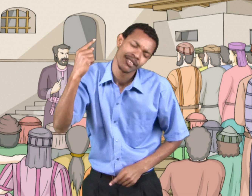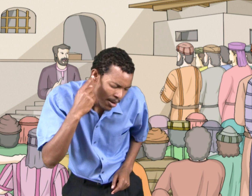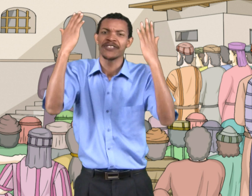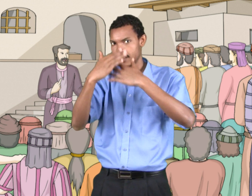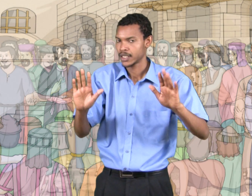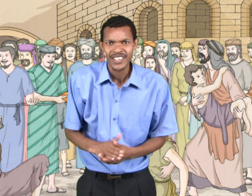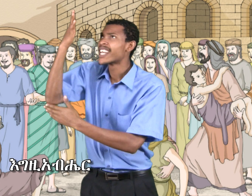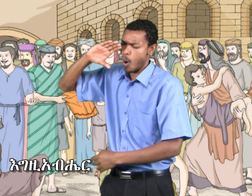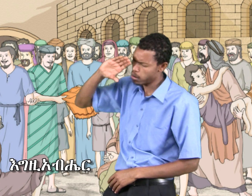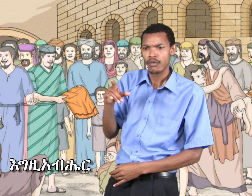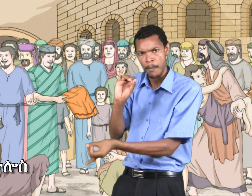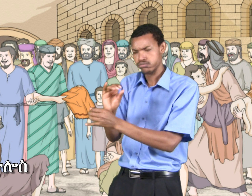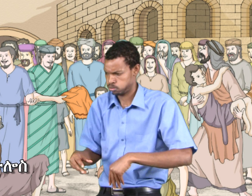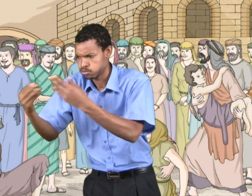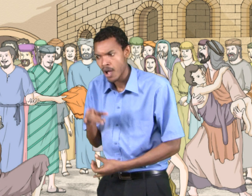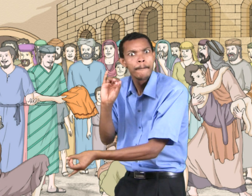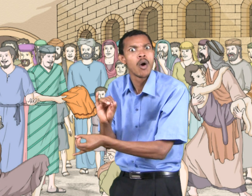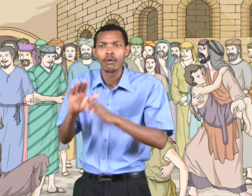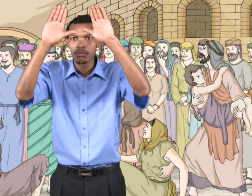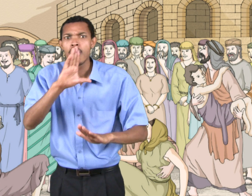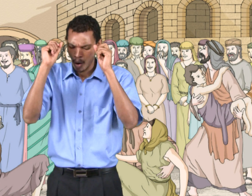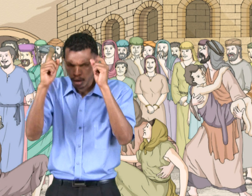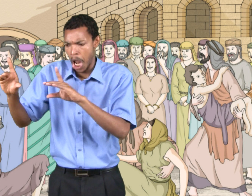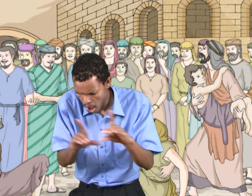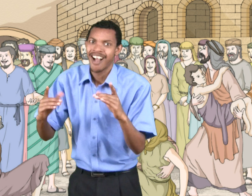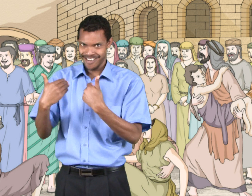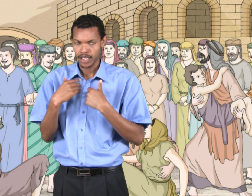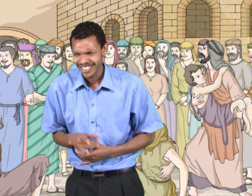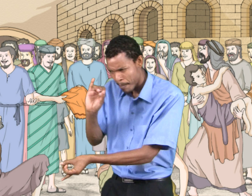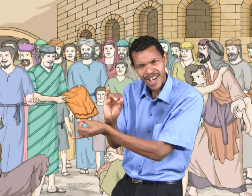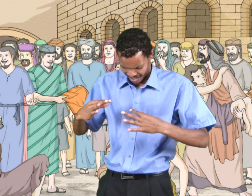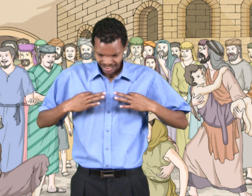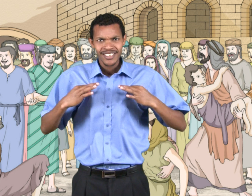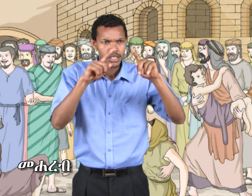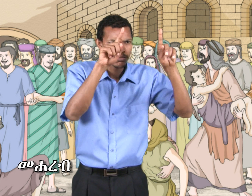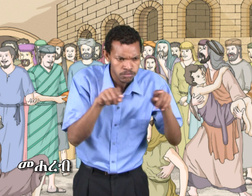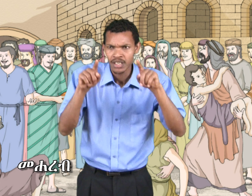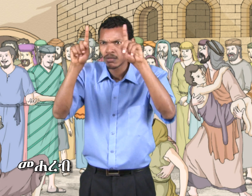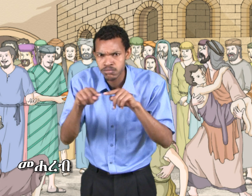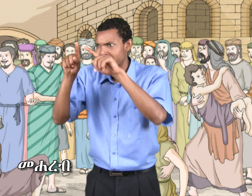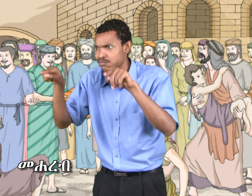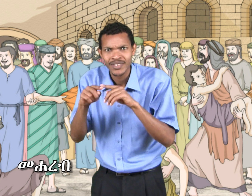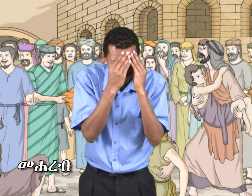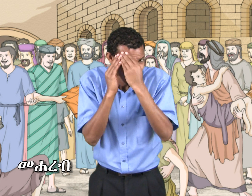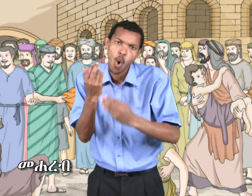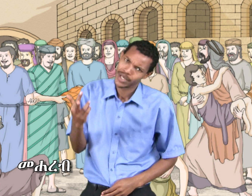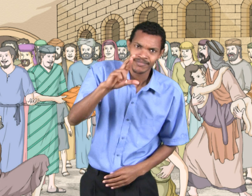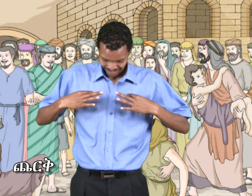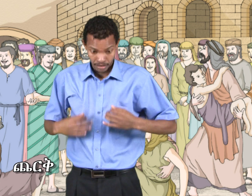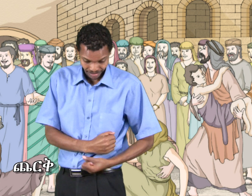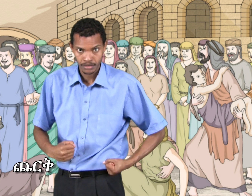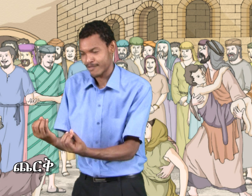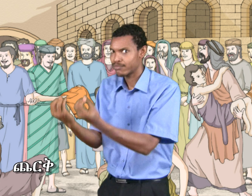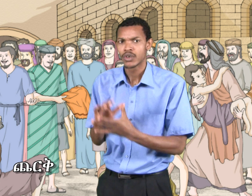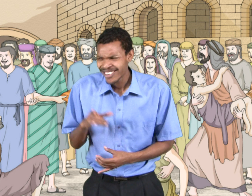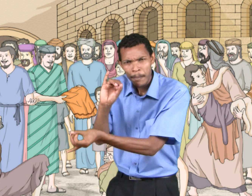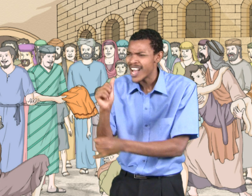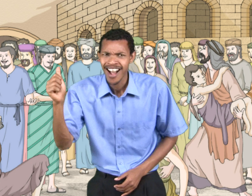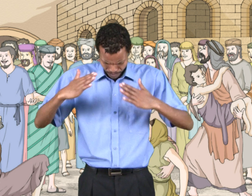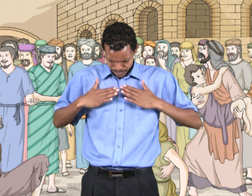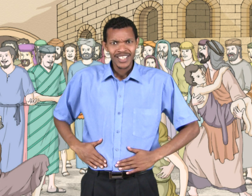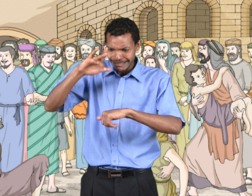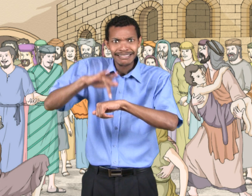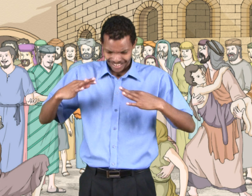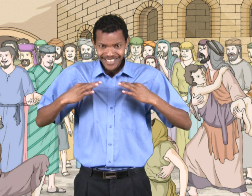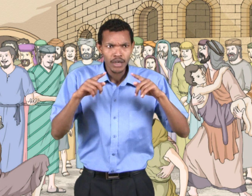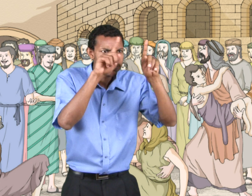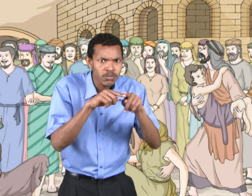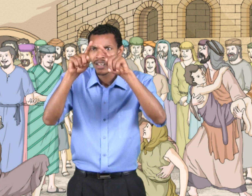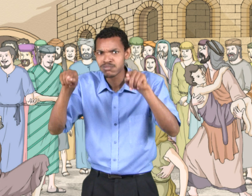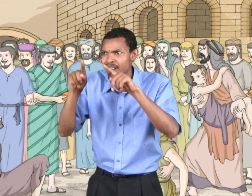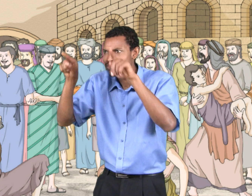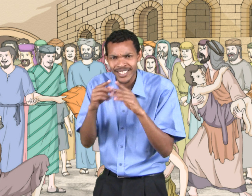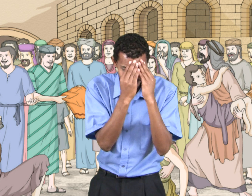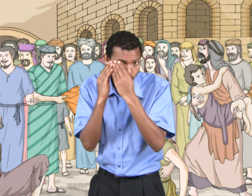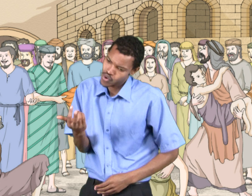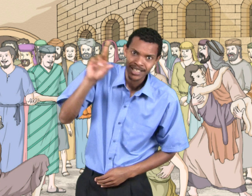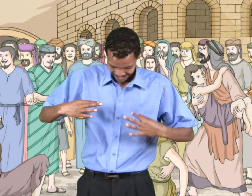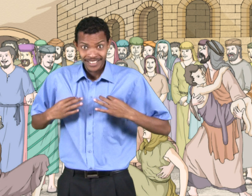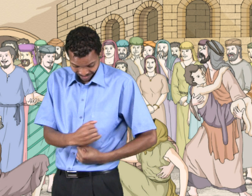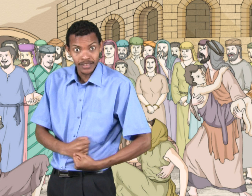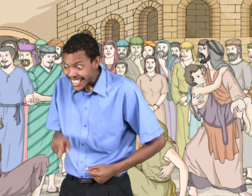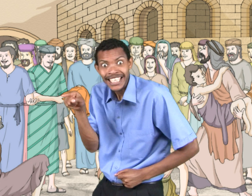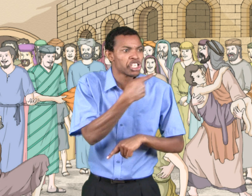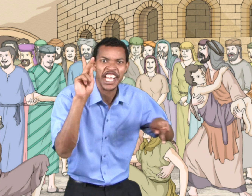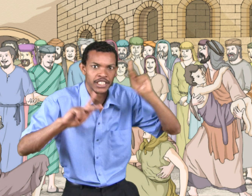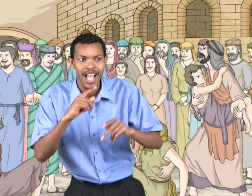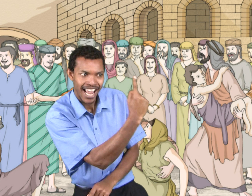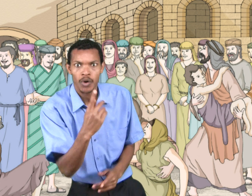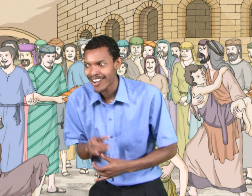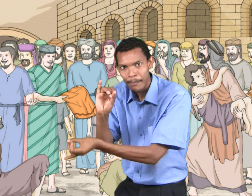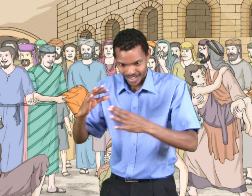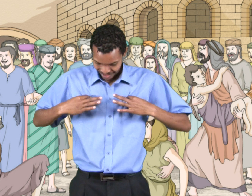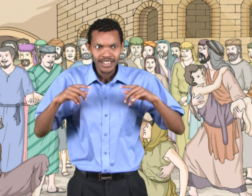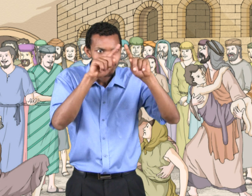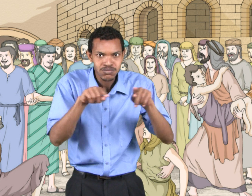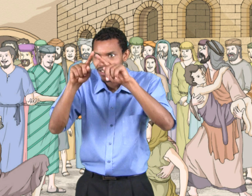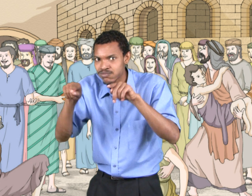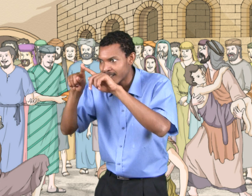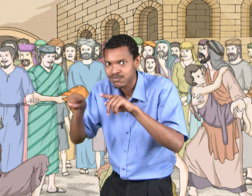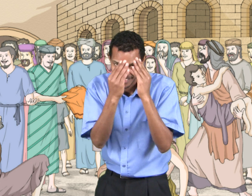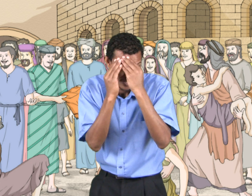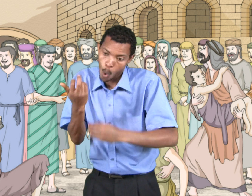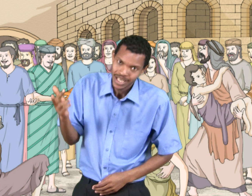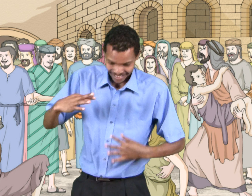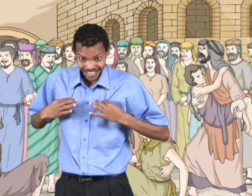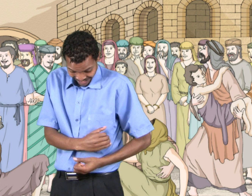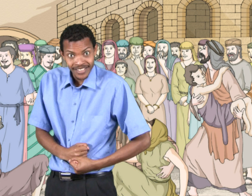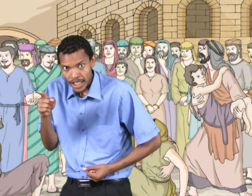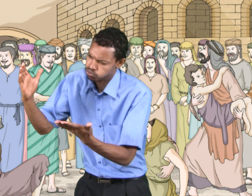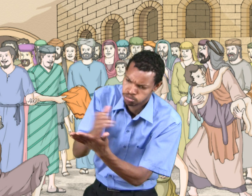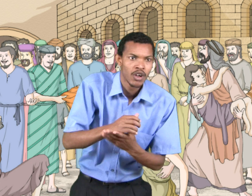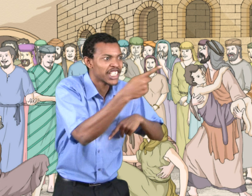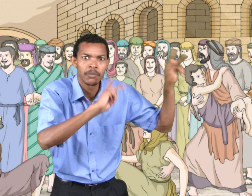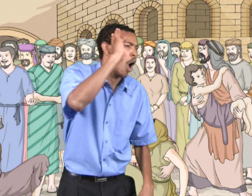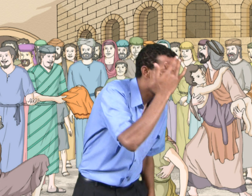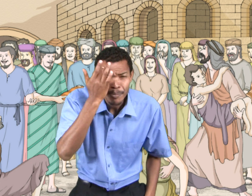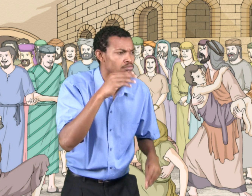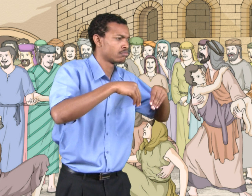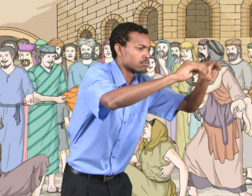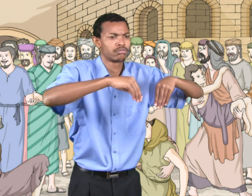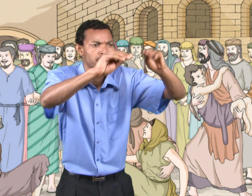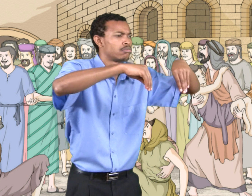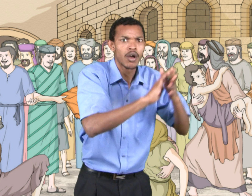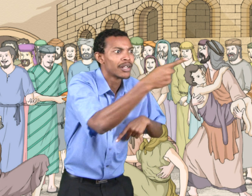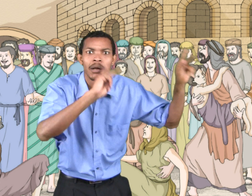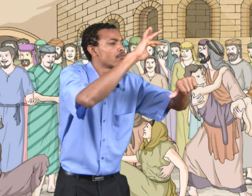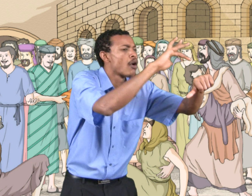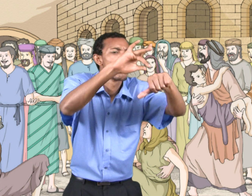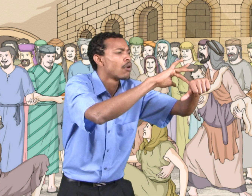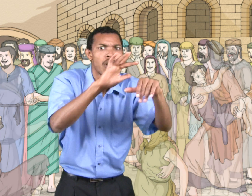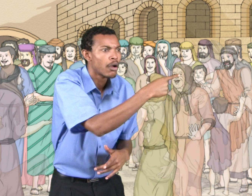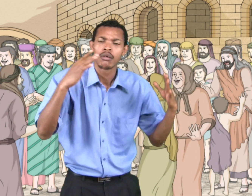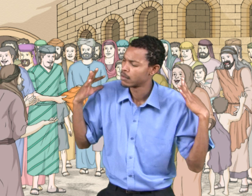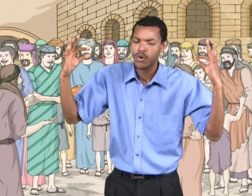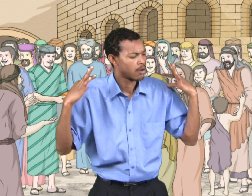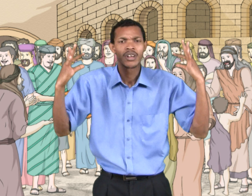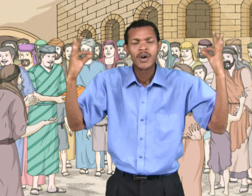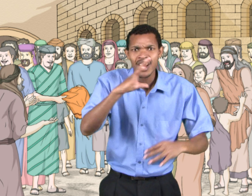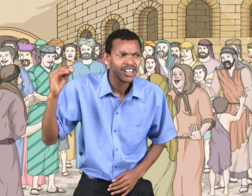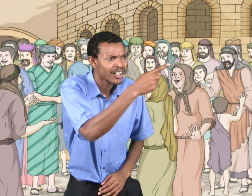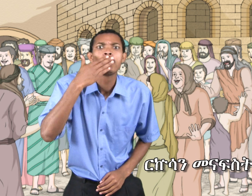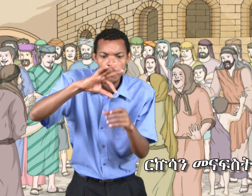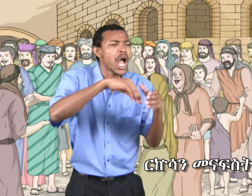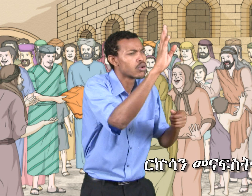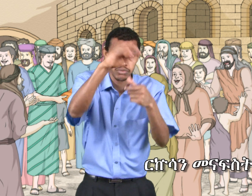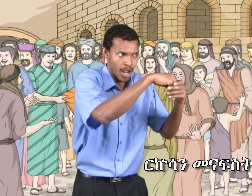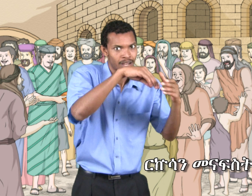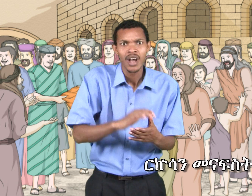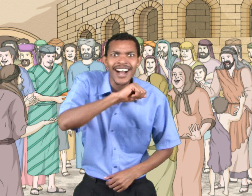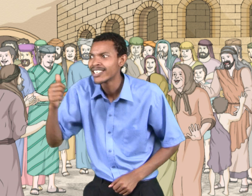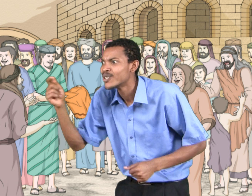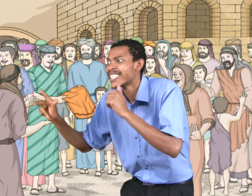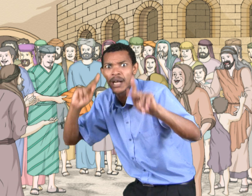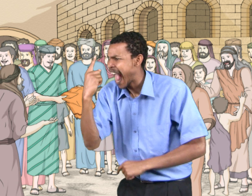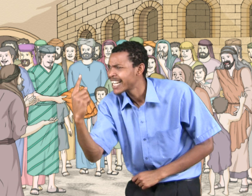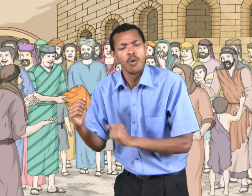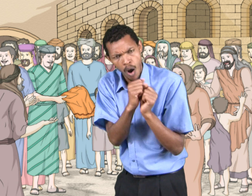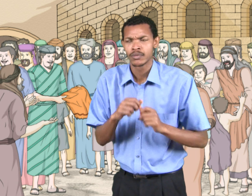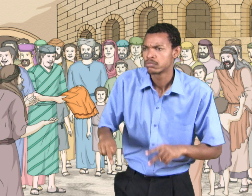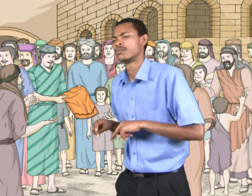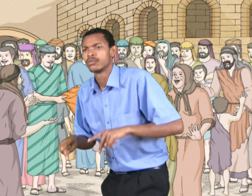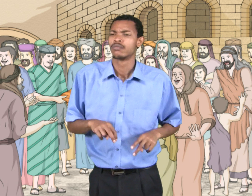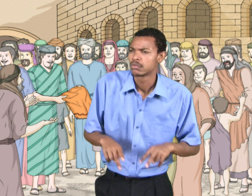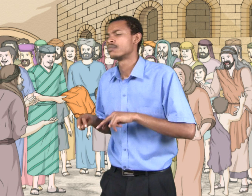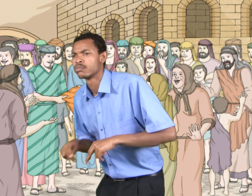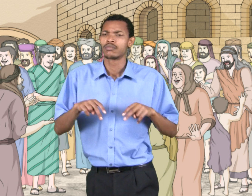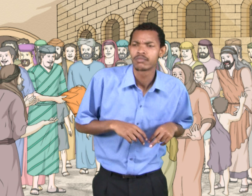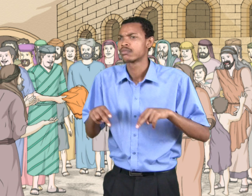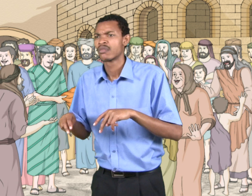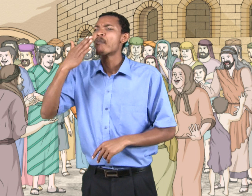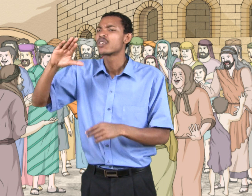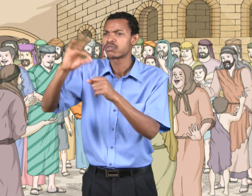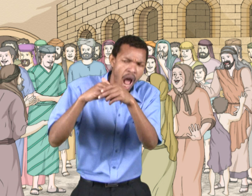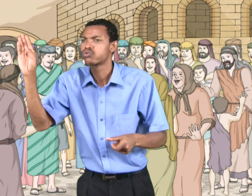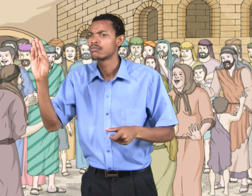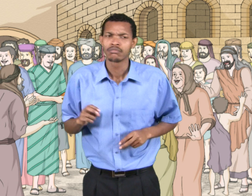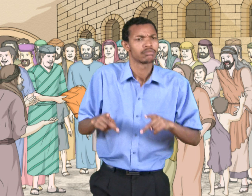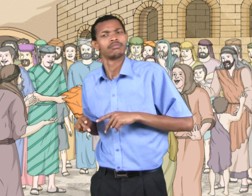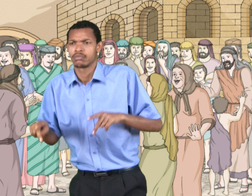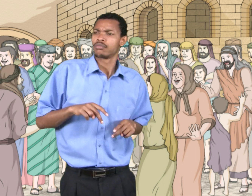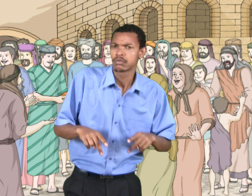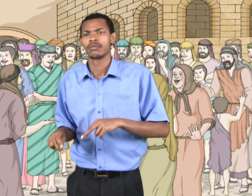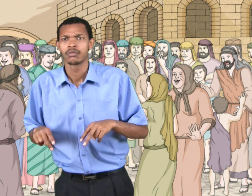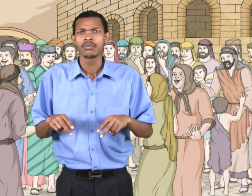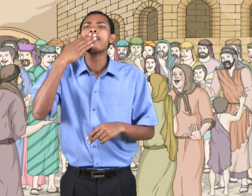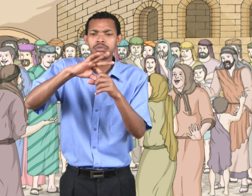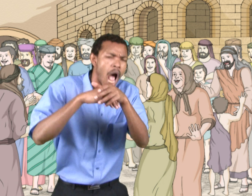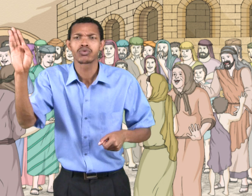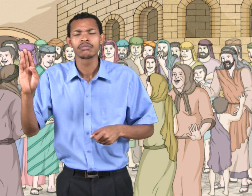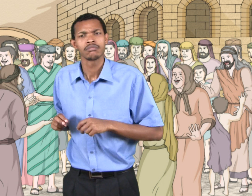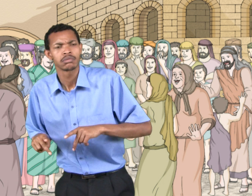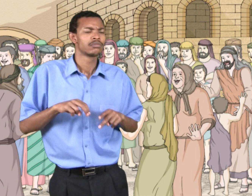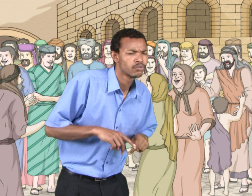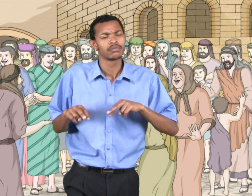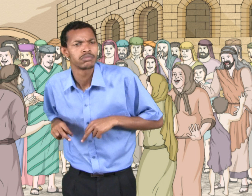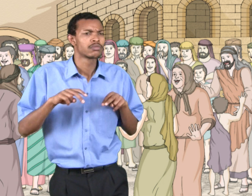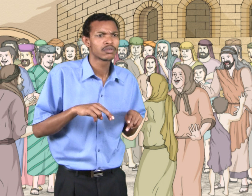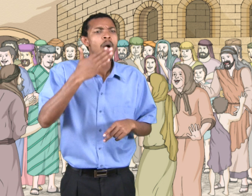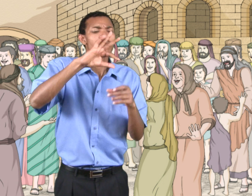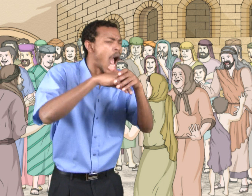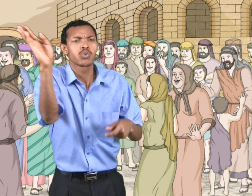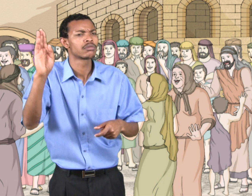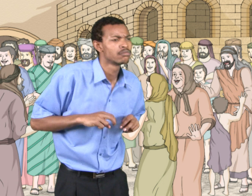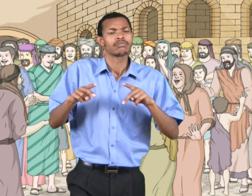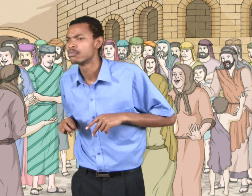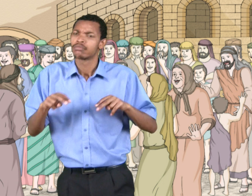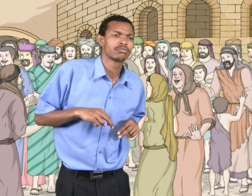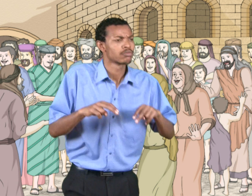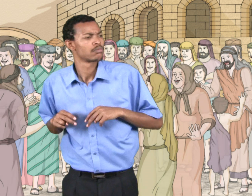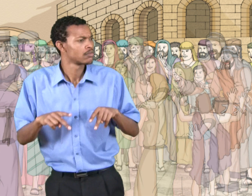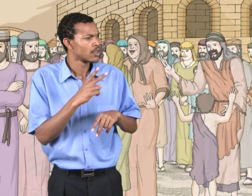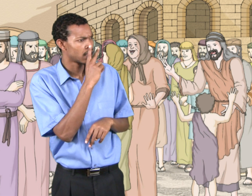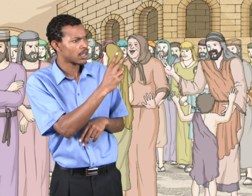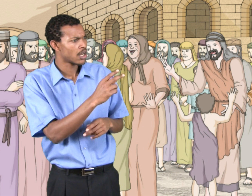God did extraordinary miracles through the hands of Paul, so that even handkerchiefs and aprons that had touched him were taken to the sick, and the diseases and evil spirits left them.